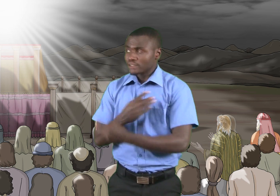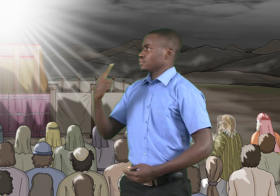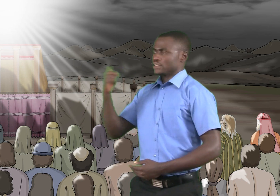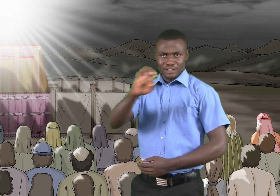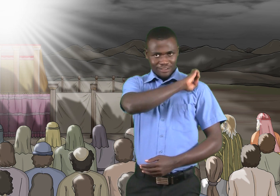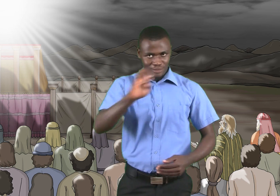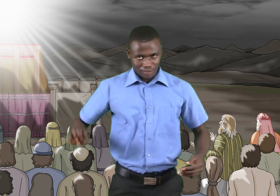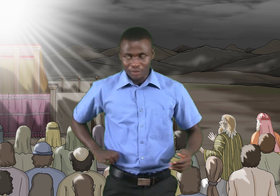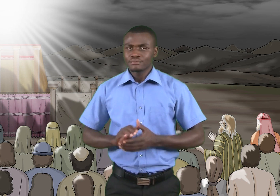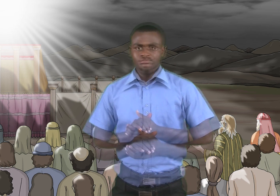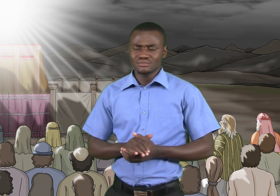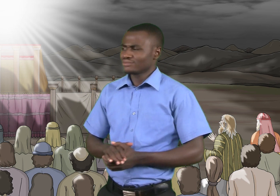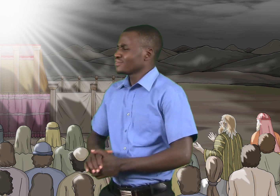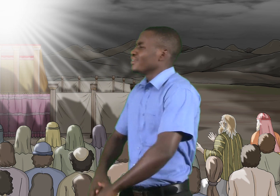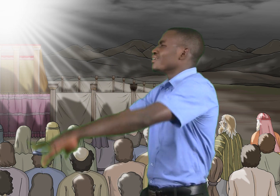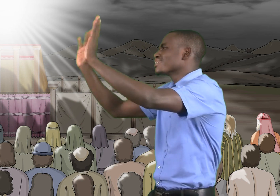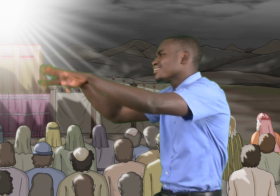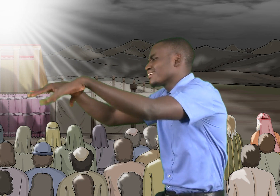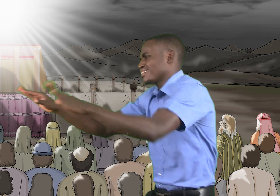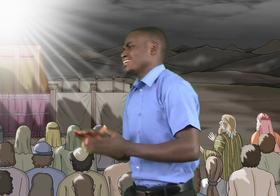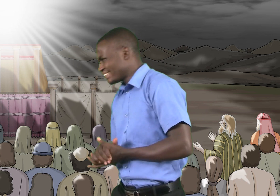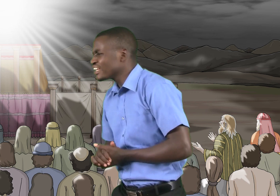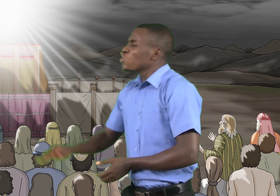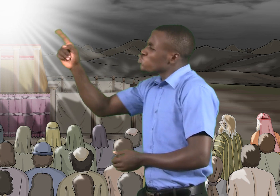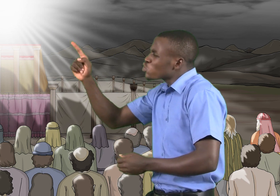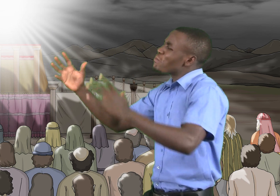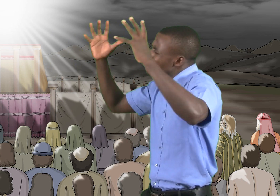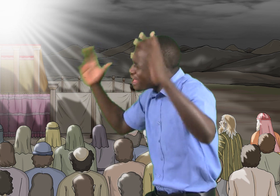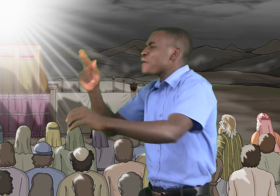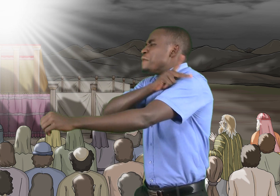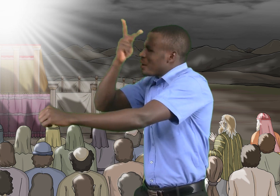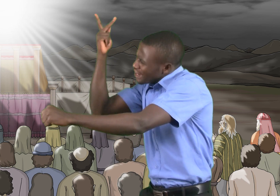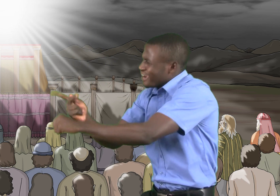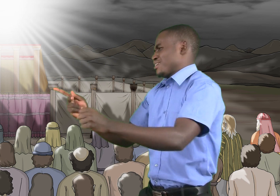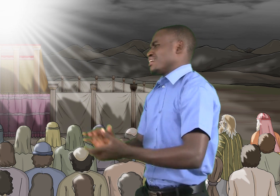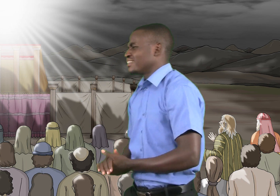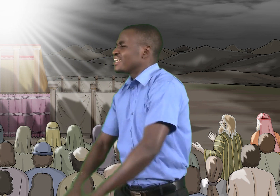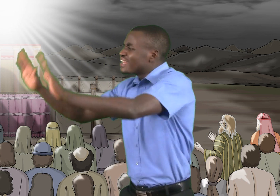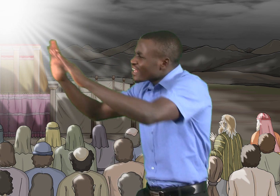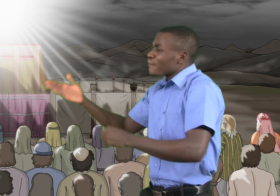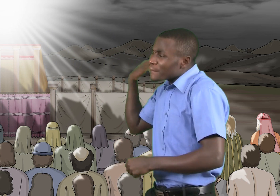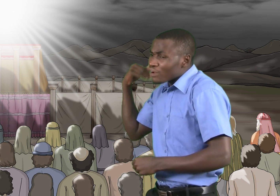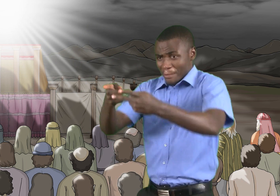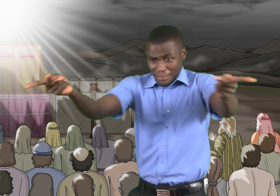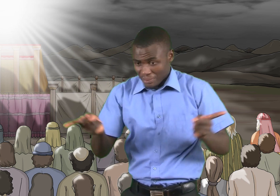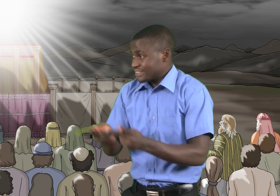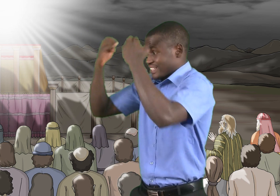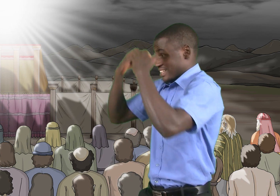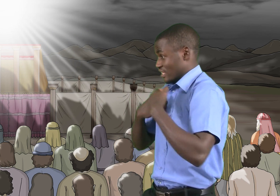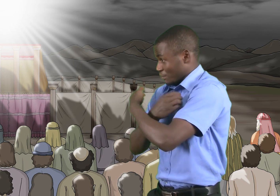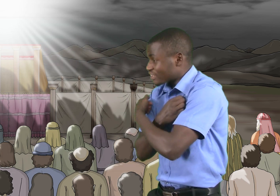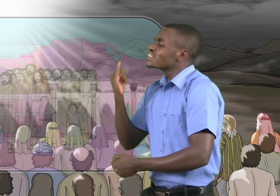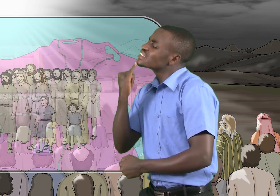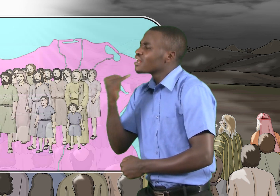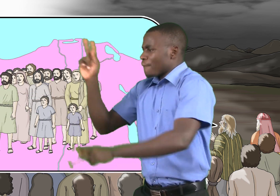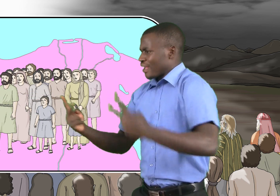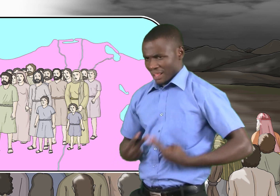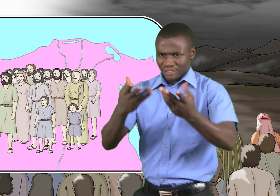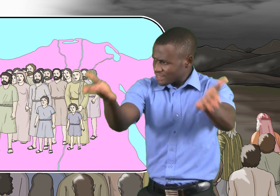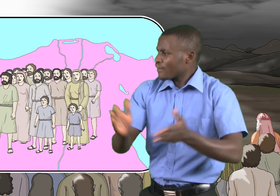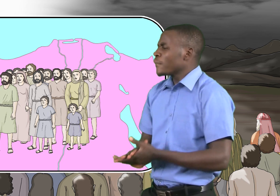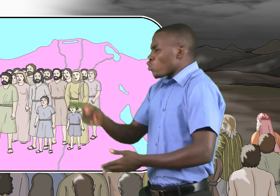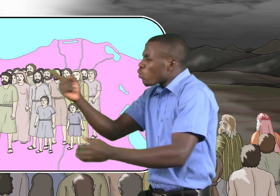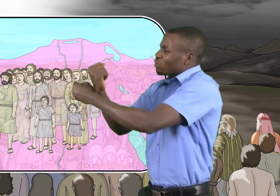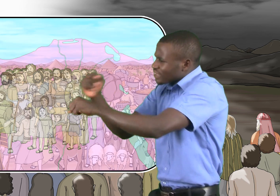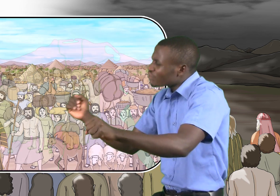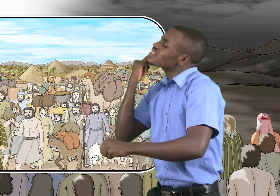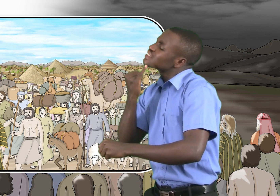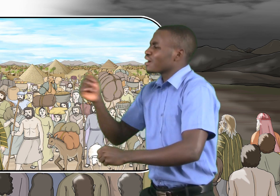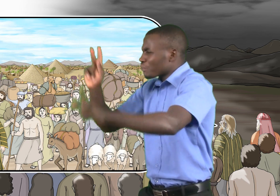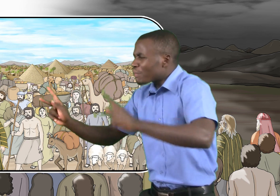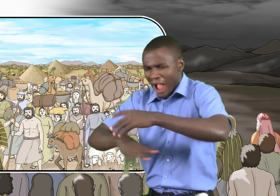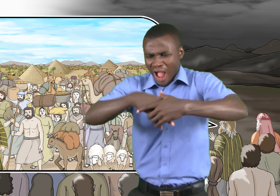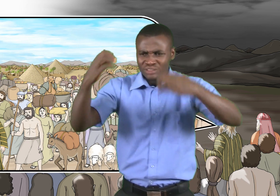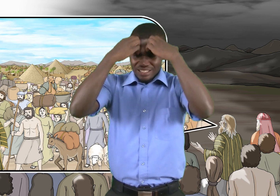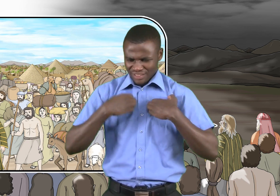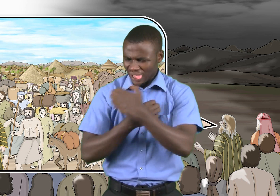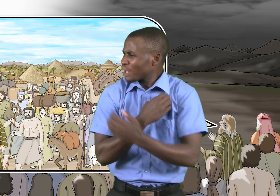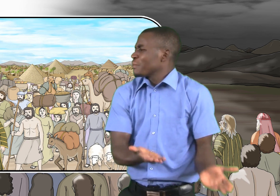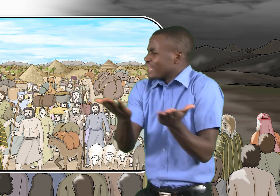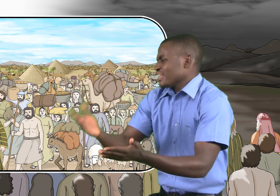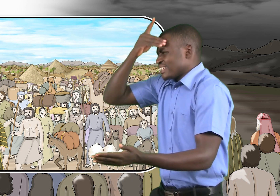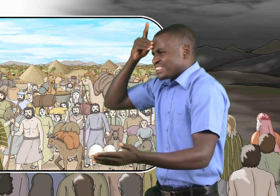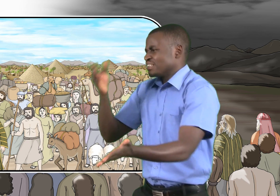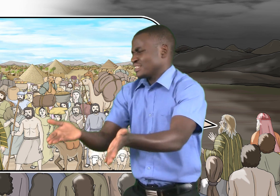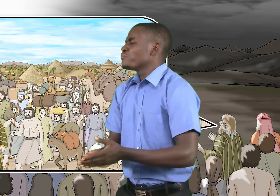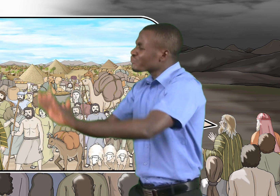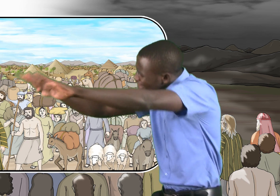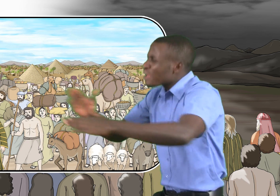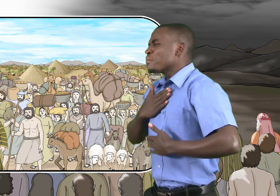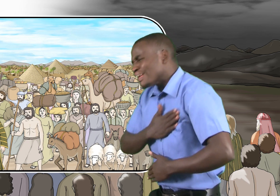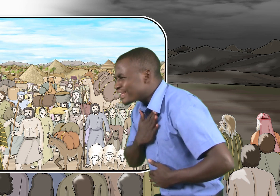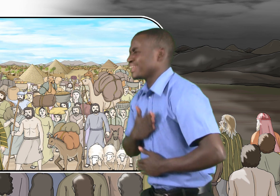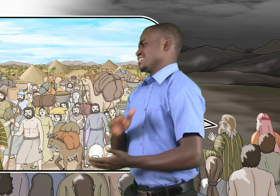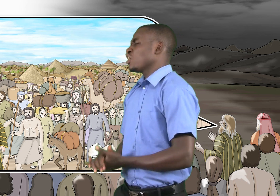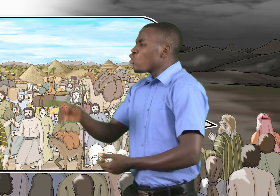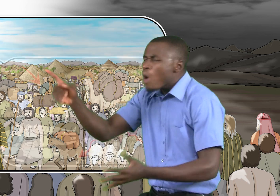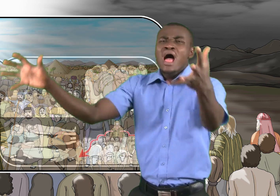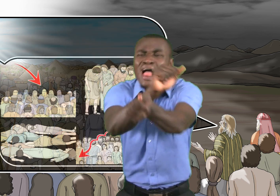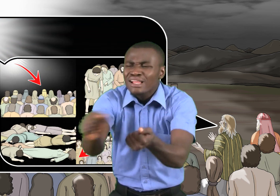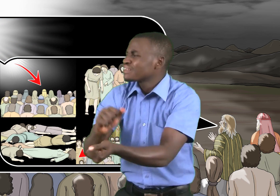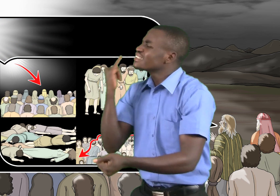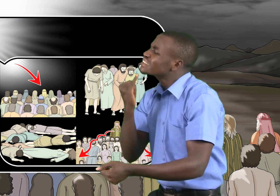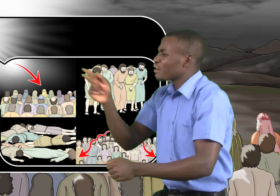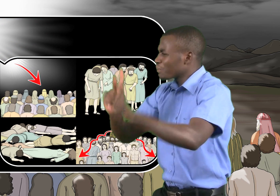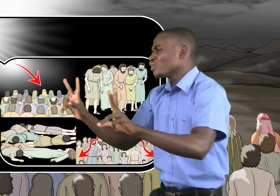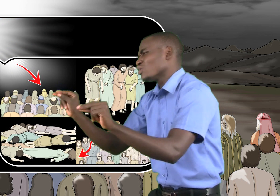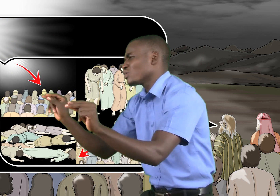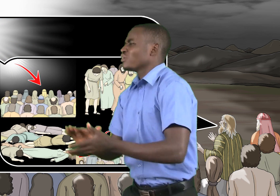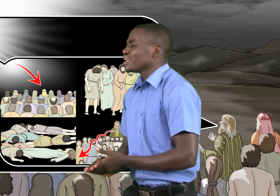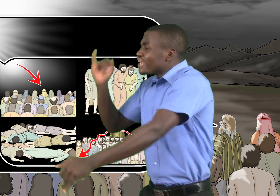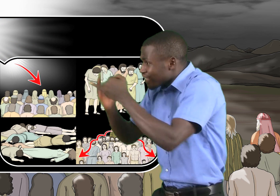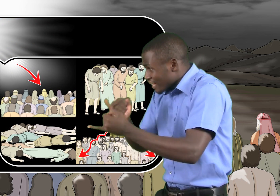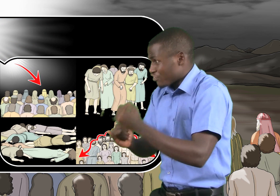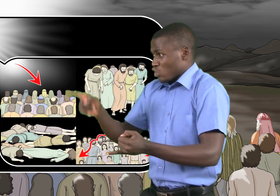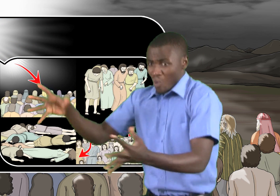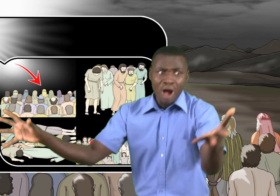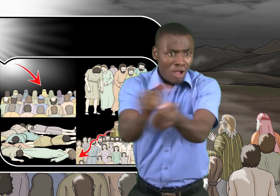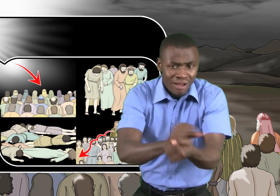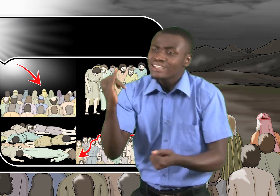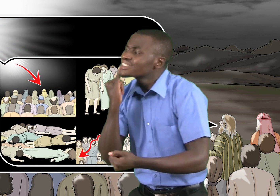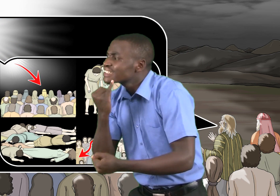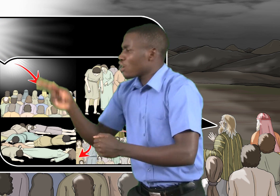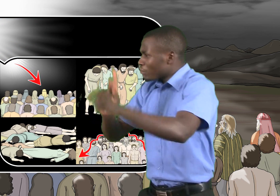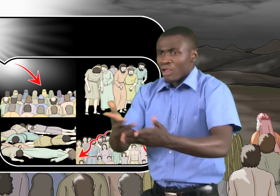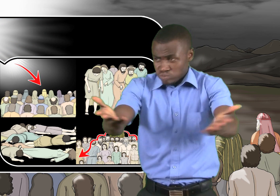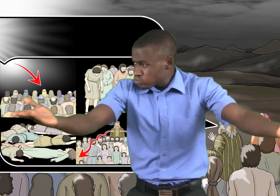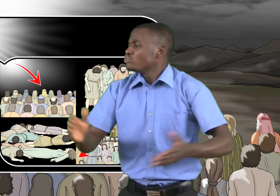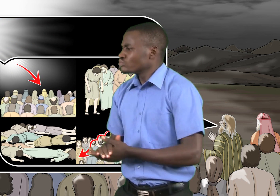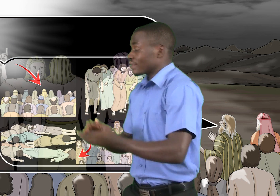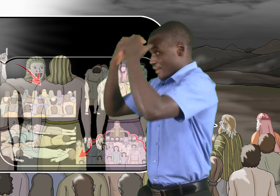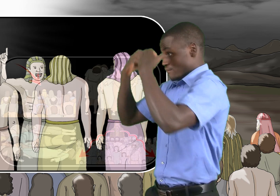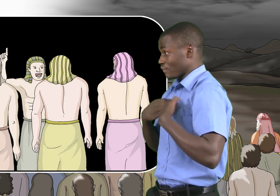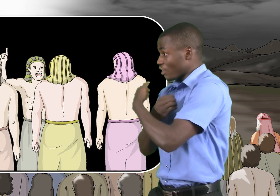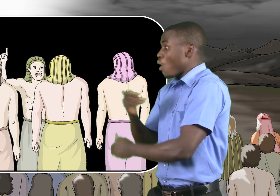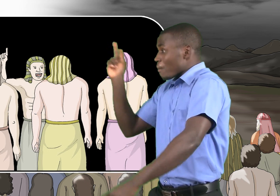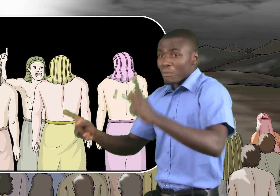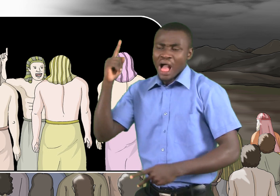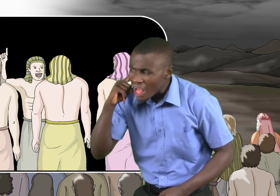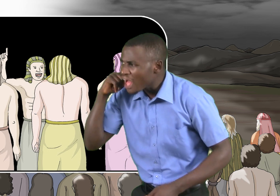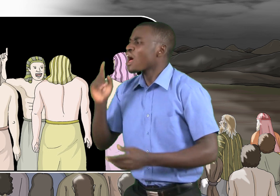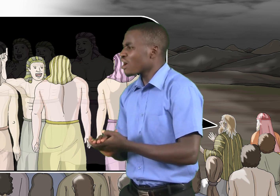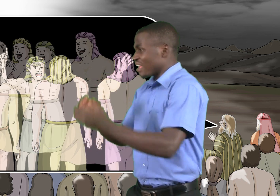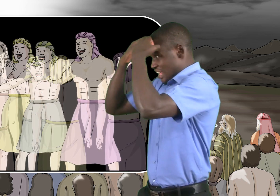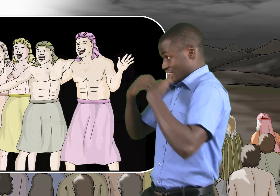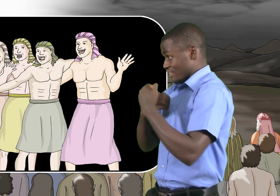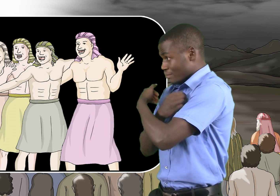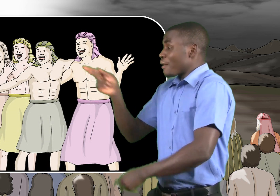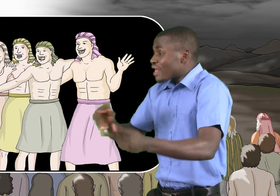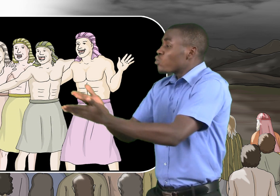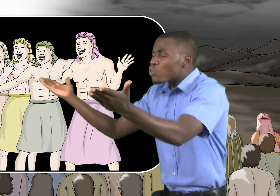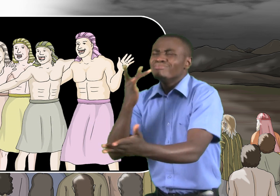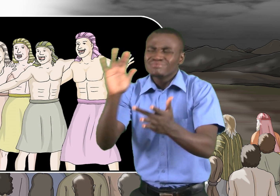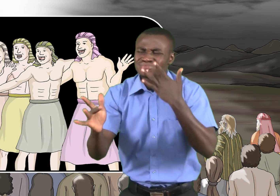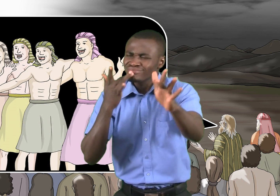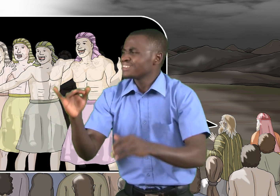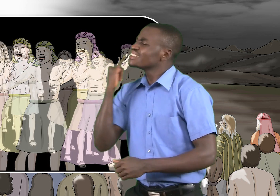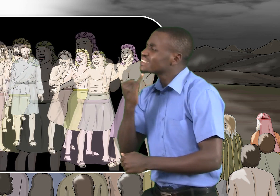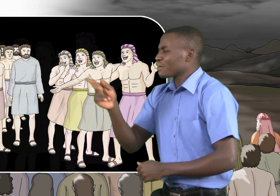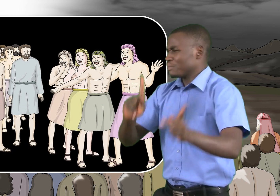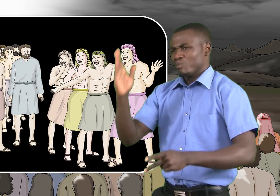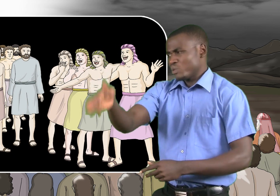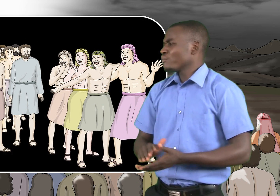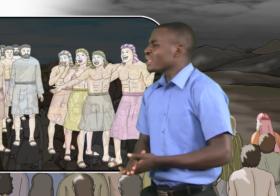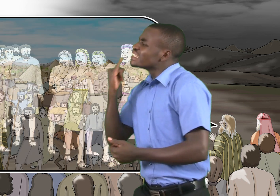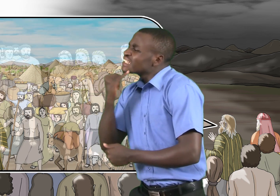But Moses said to the LORD, “The Egyptians will hear of it, for by Your strength You brought this people from among them.